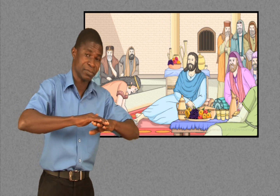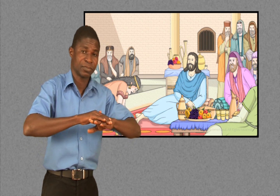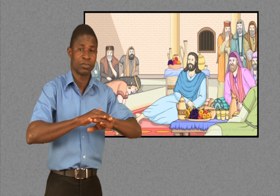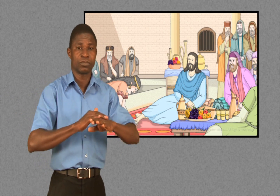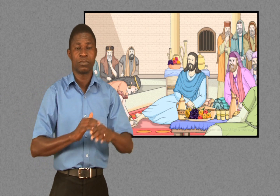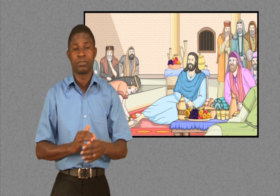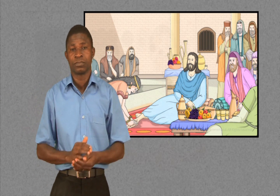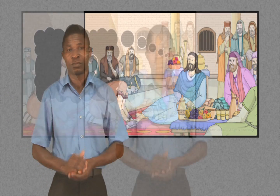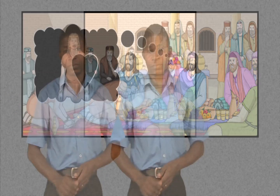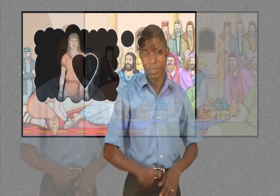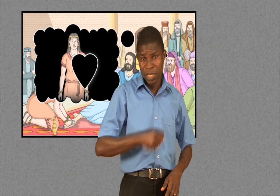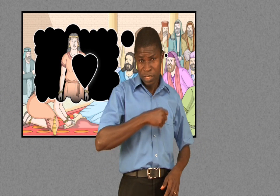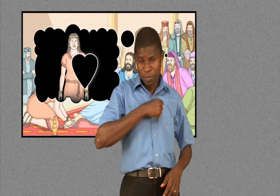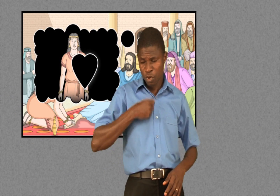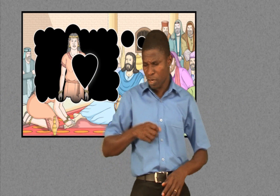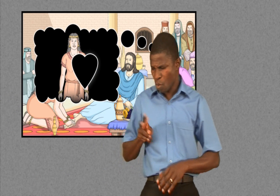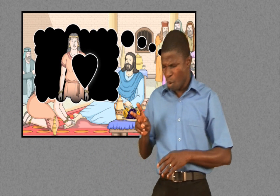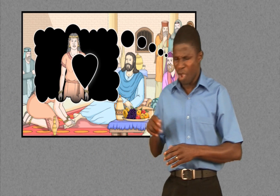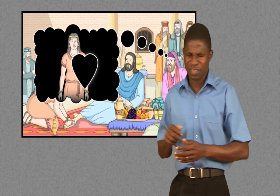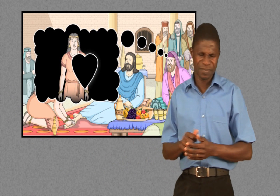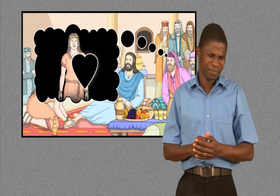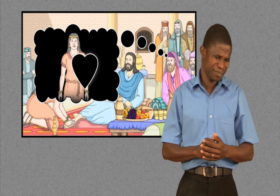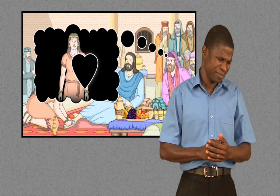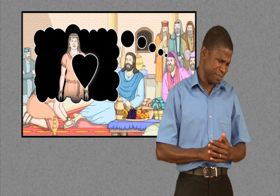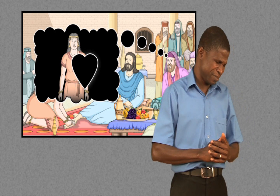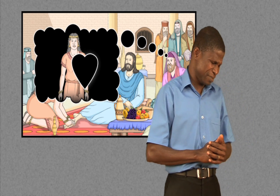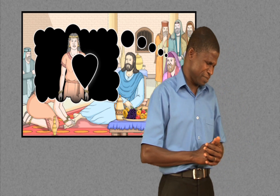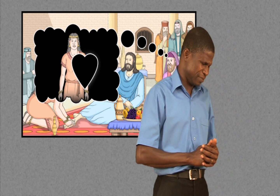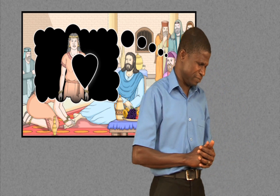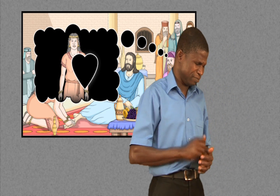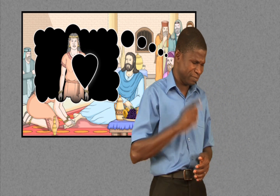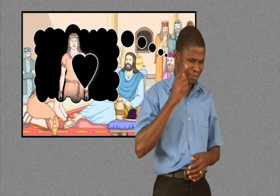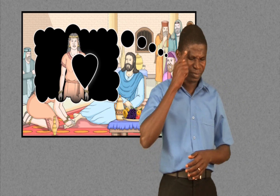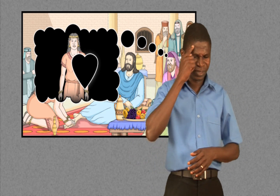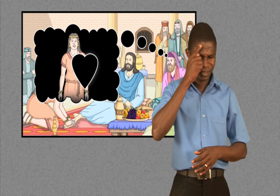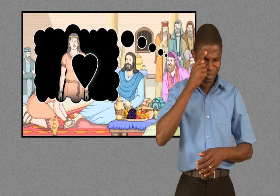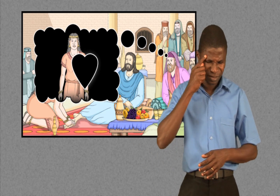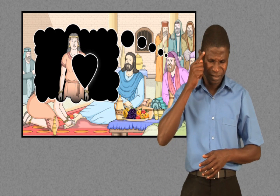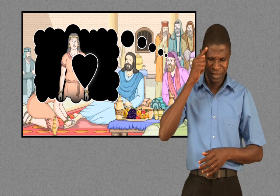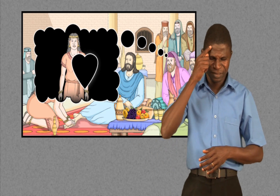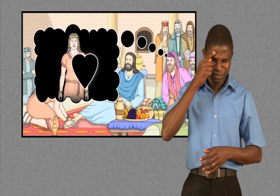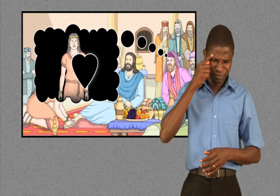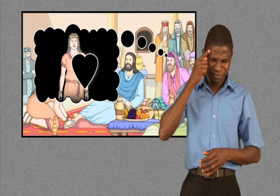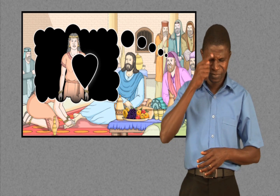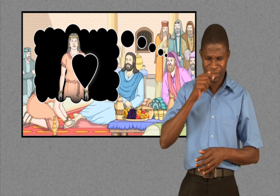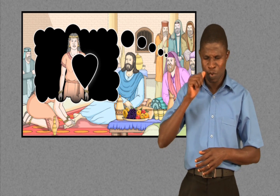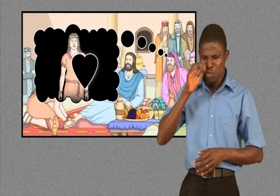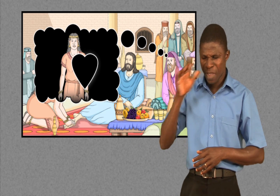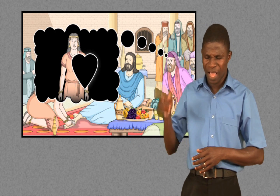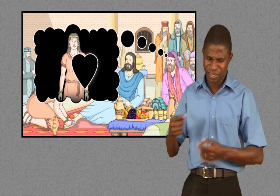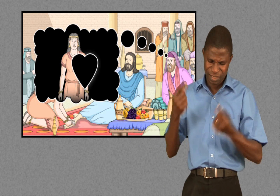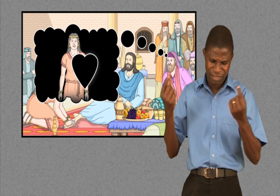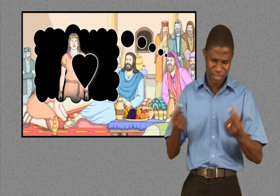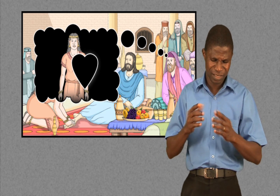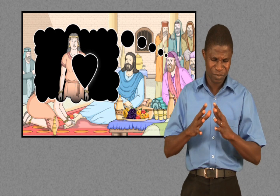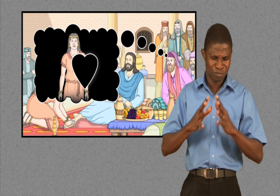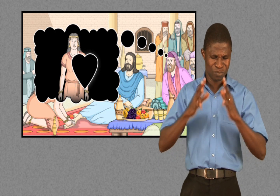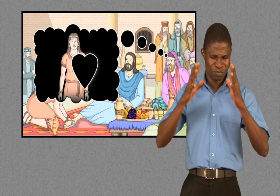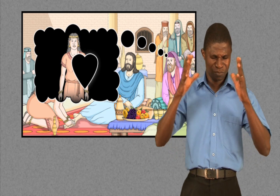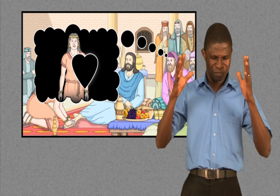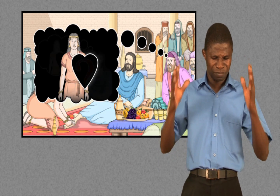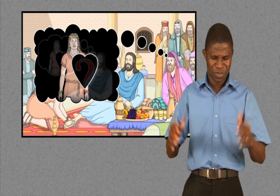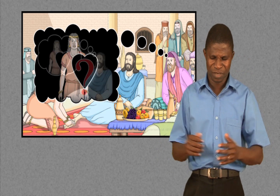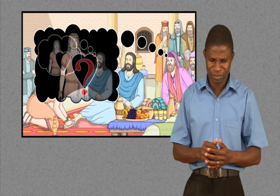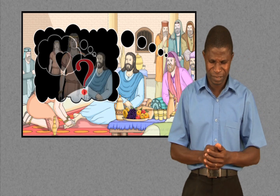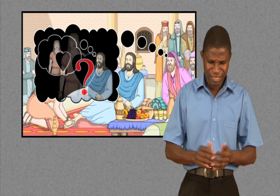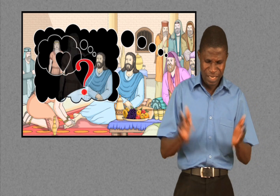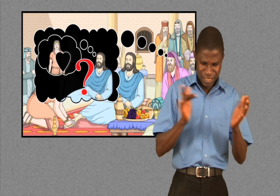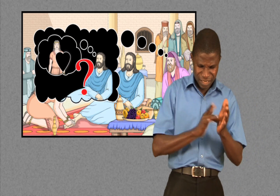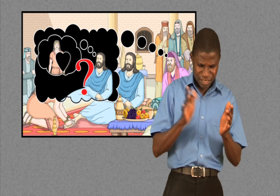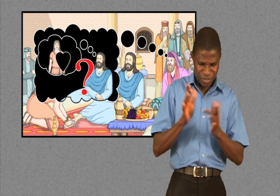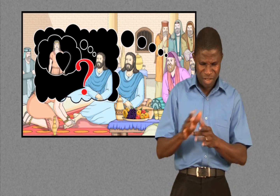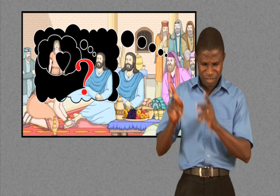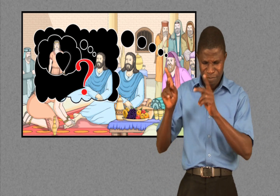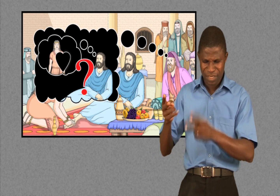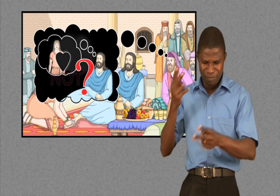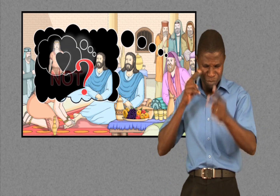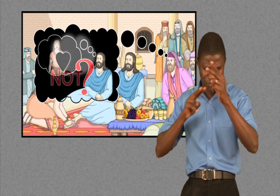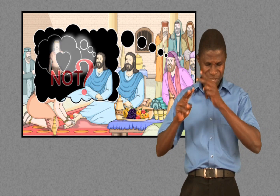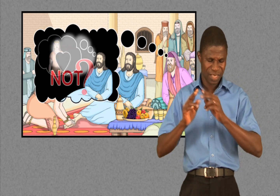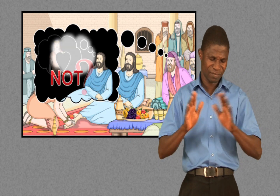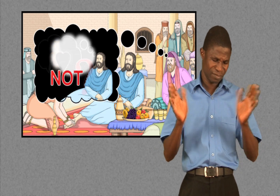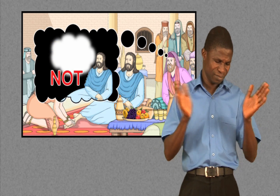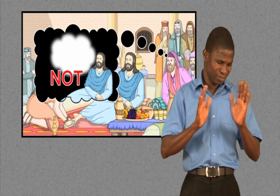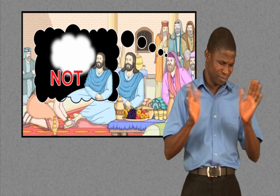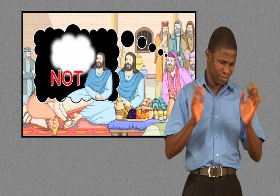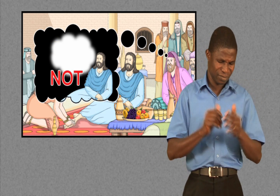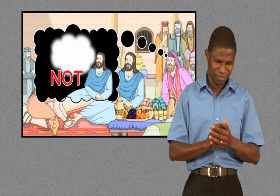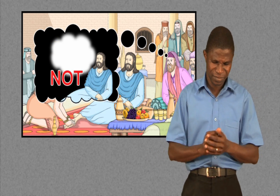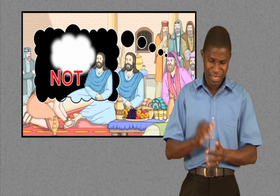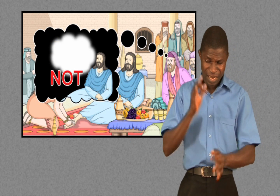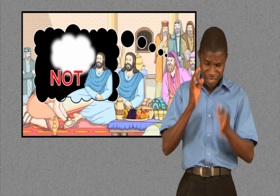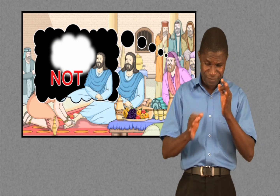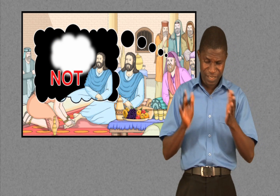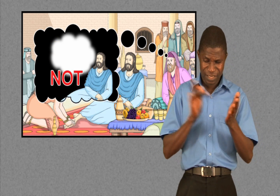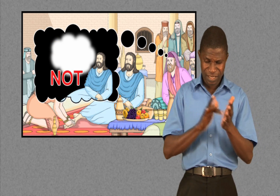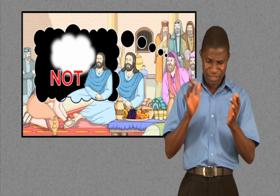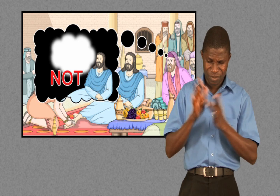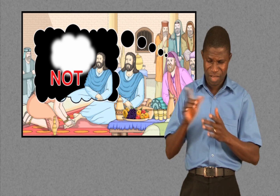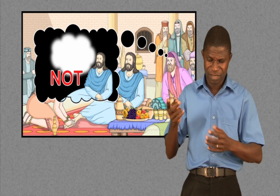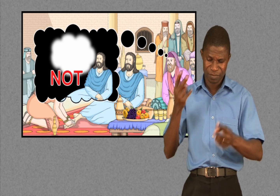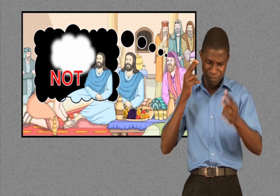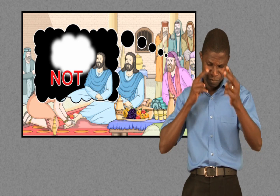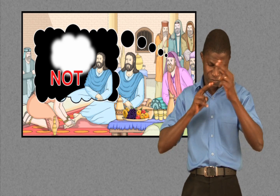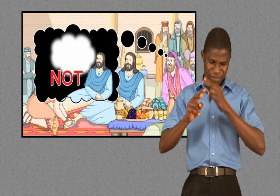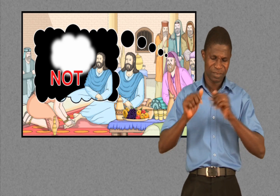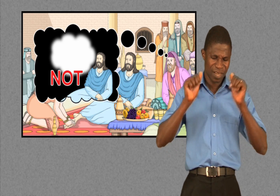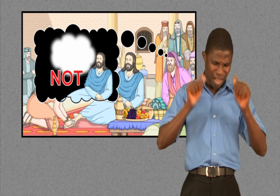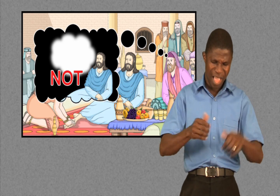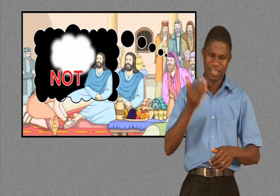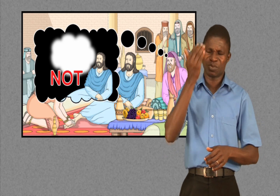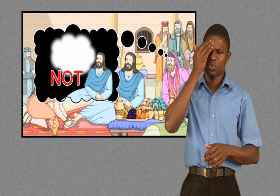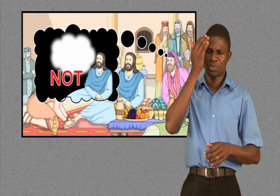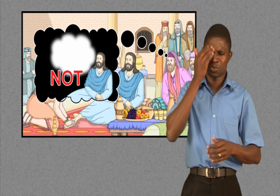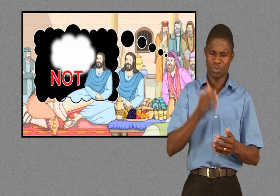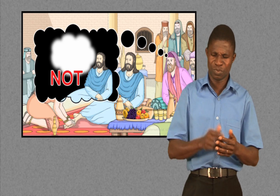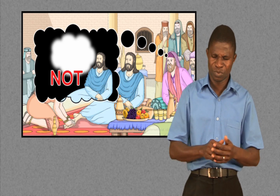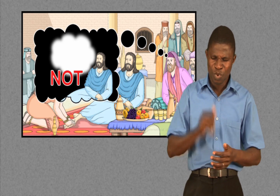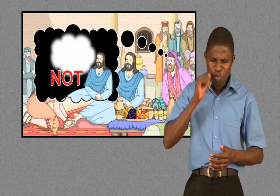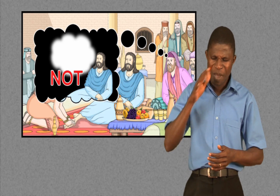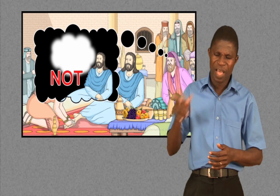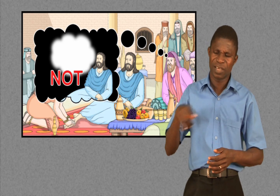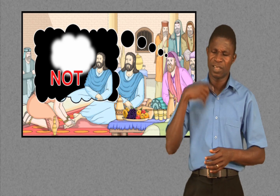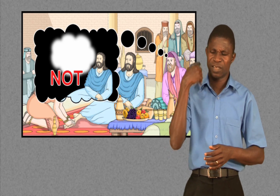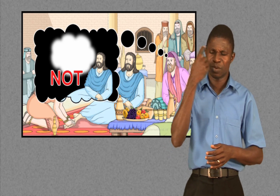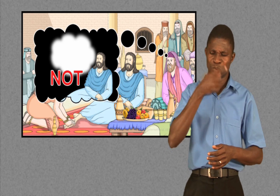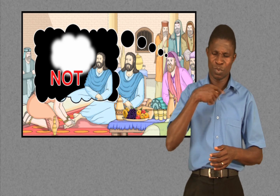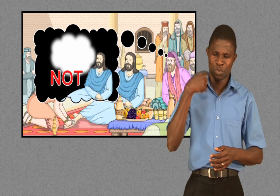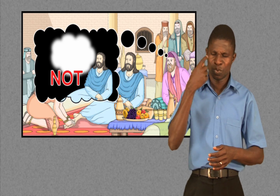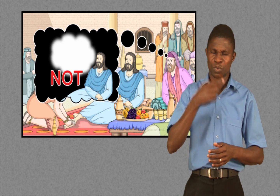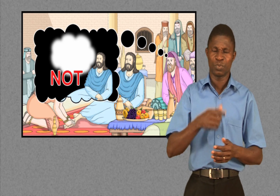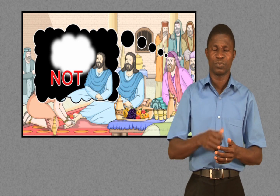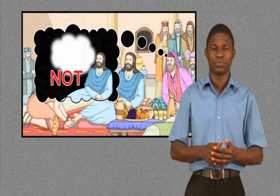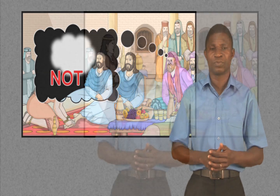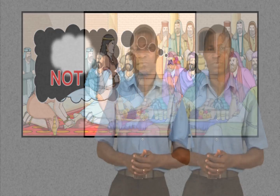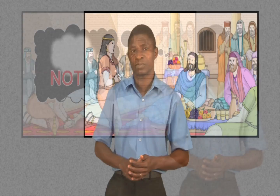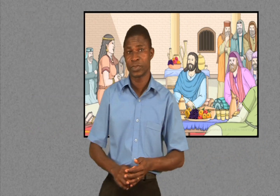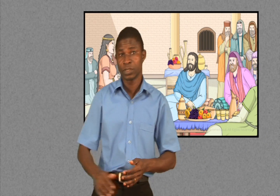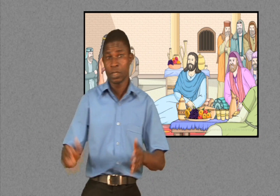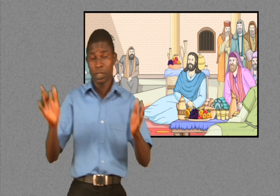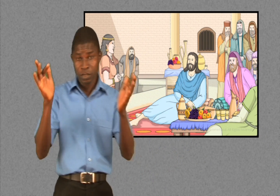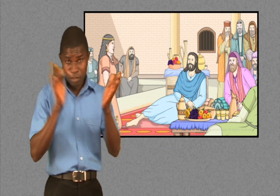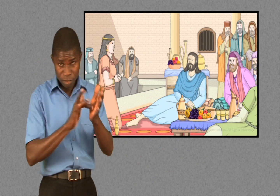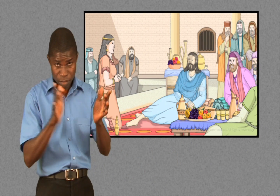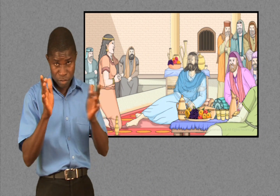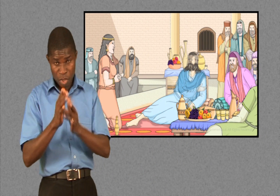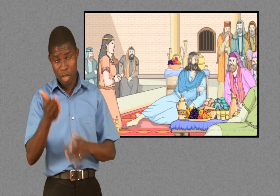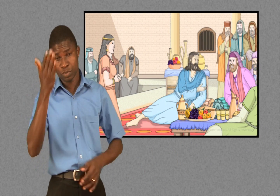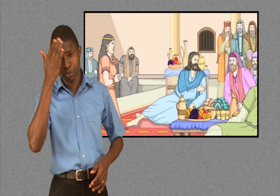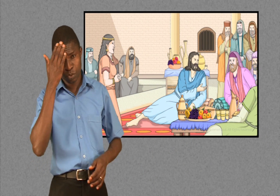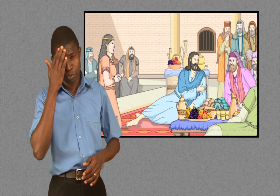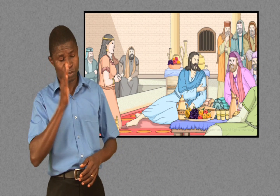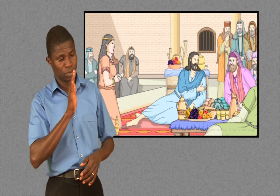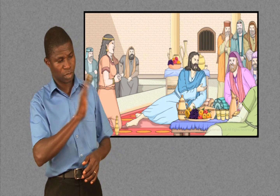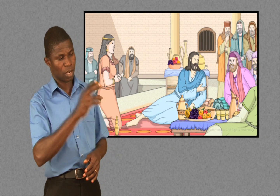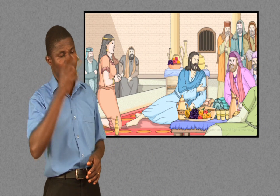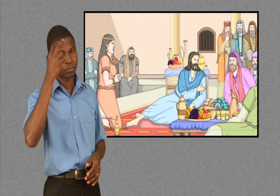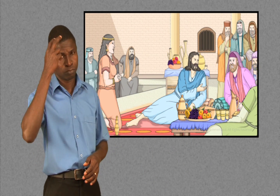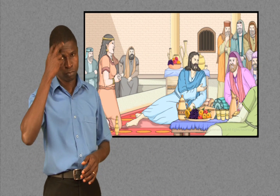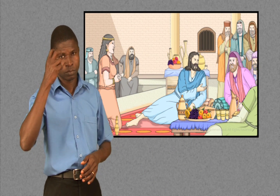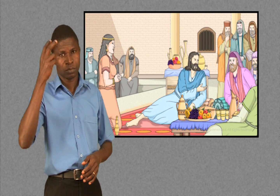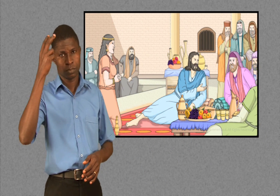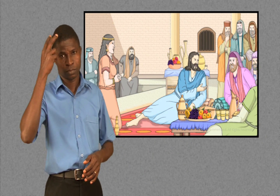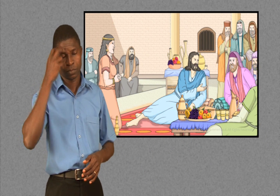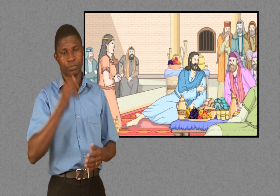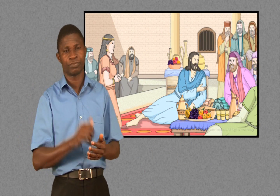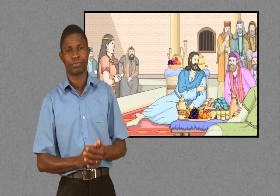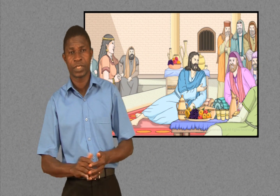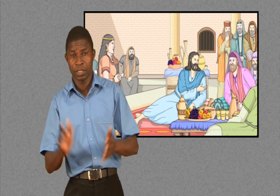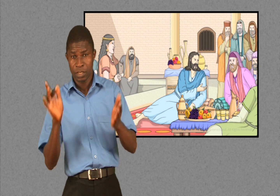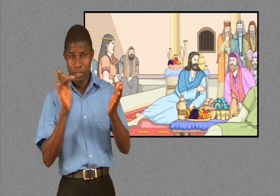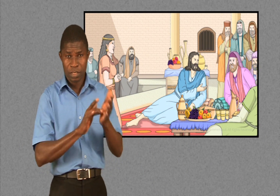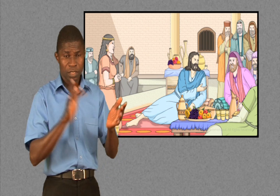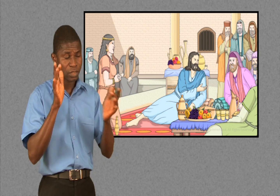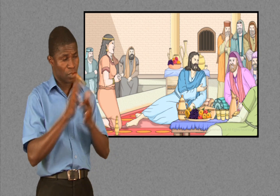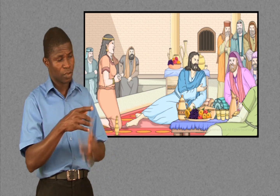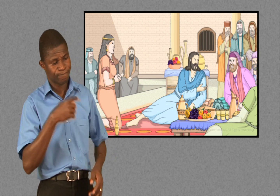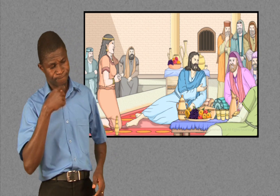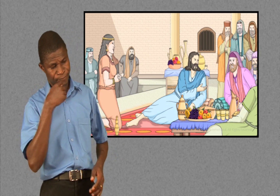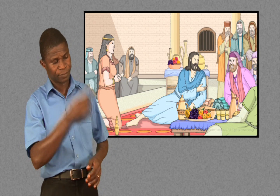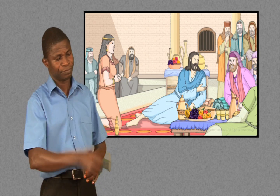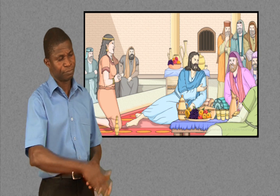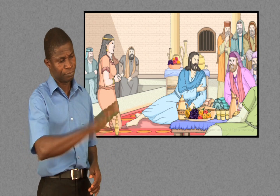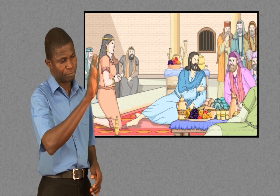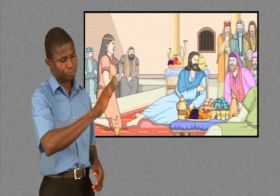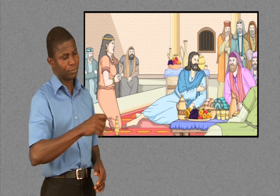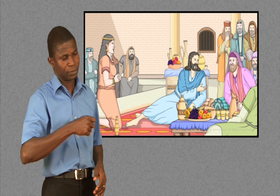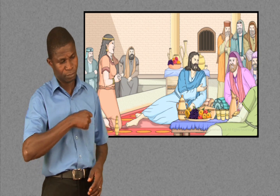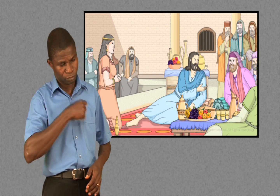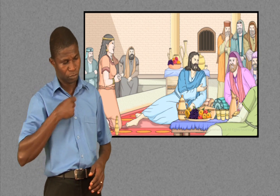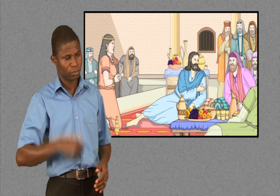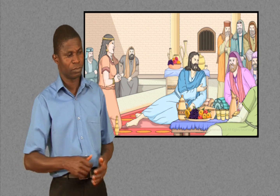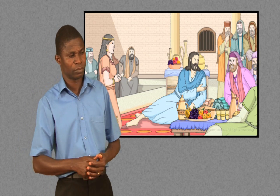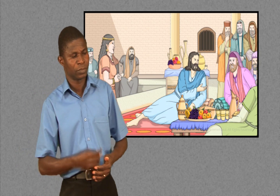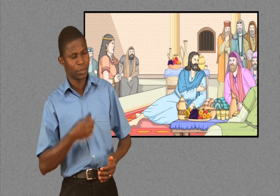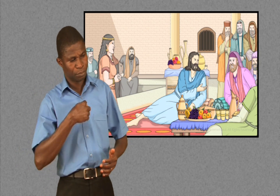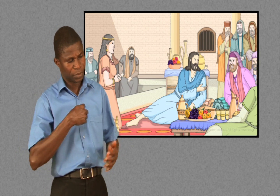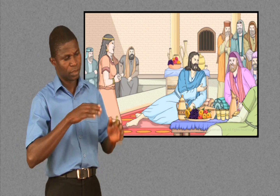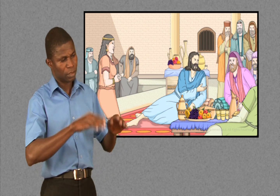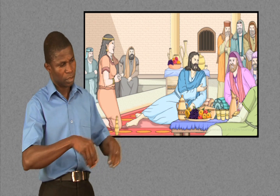When the Pharisee who had invited Jesus saw this, he said to himself, “If this man were a prophet, He would know who this is and what kind of woman is touching Him—for she is a sinner!”